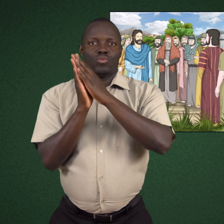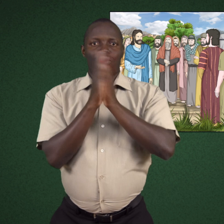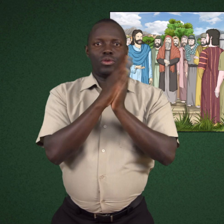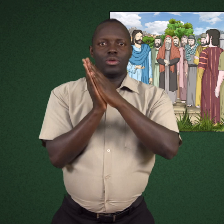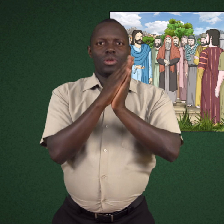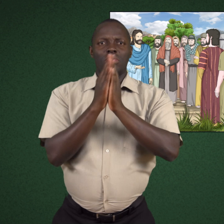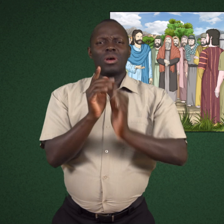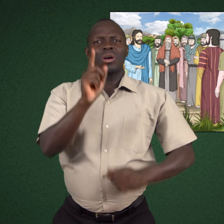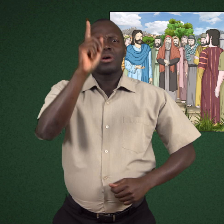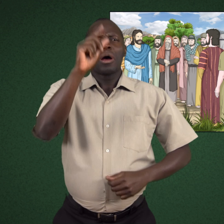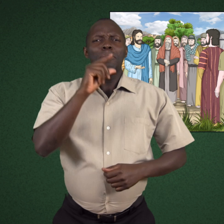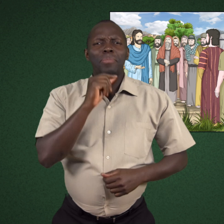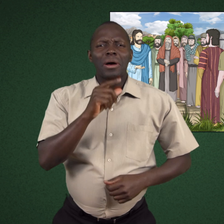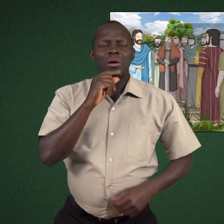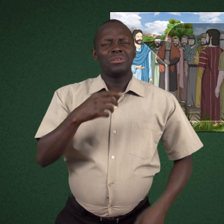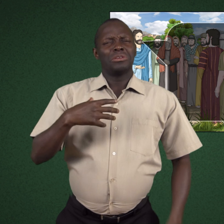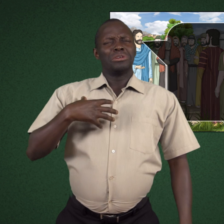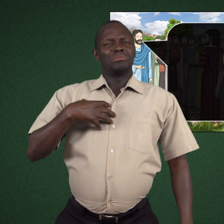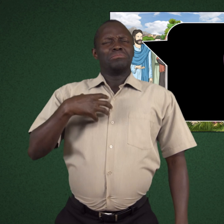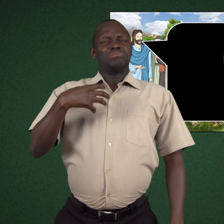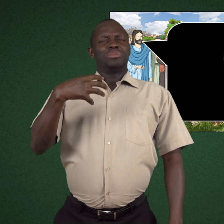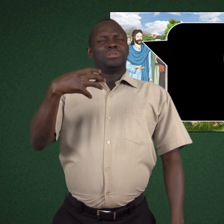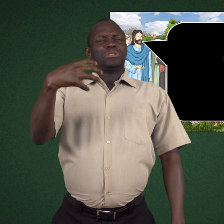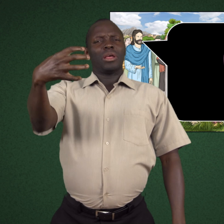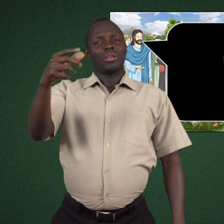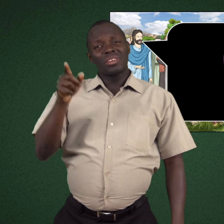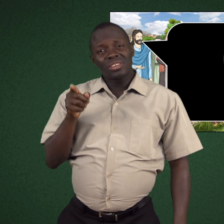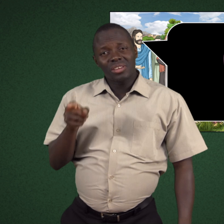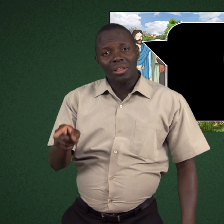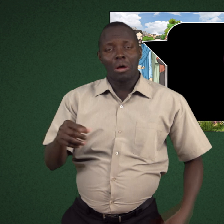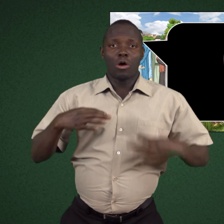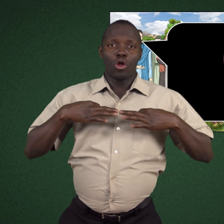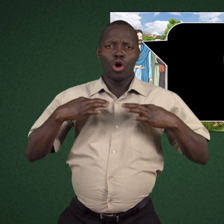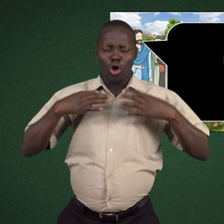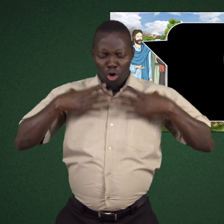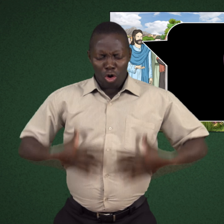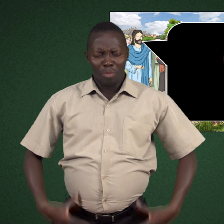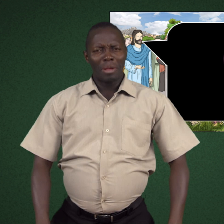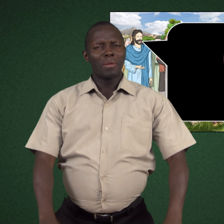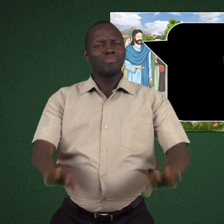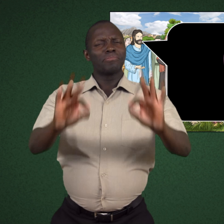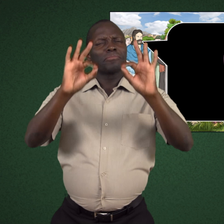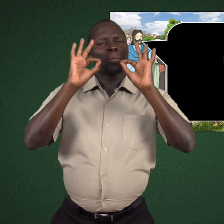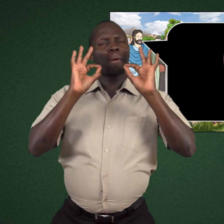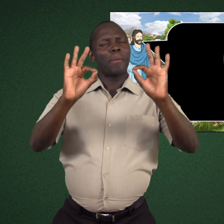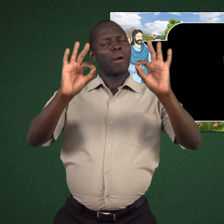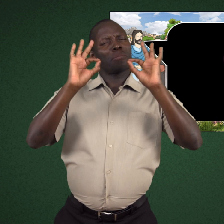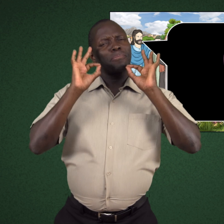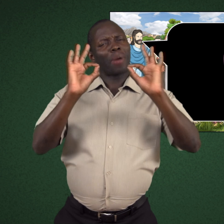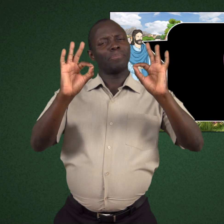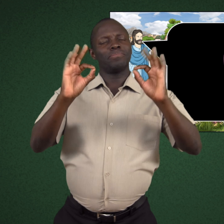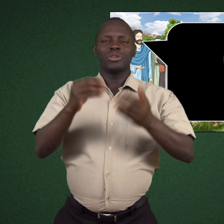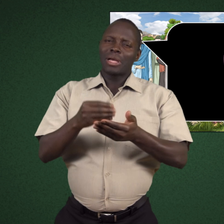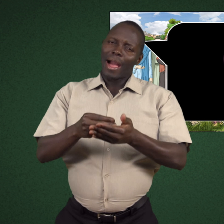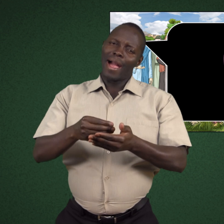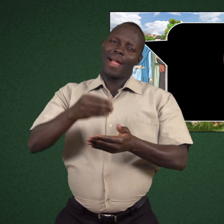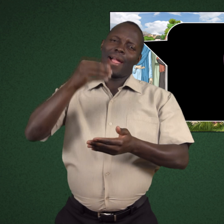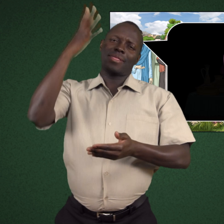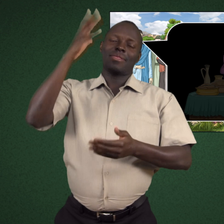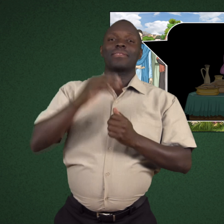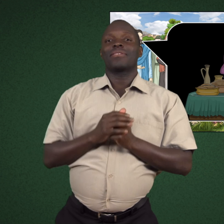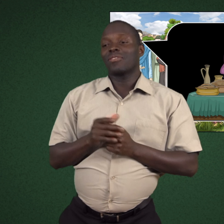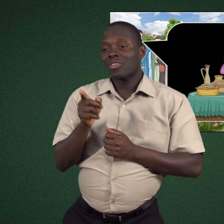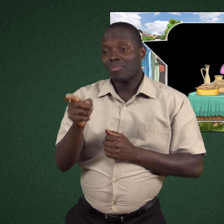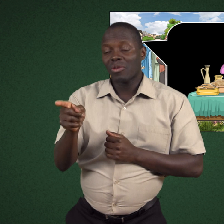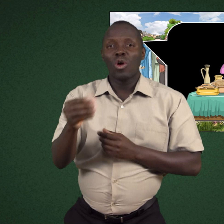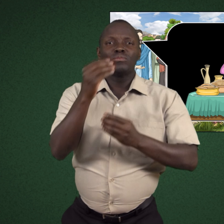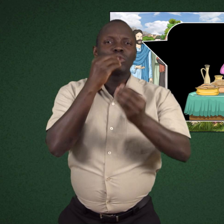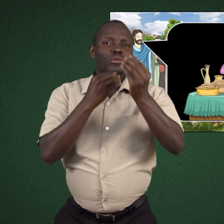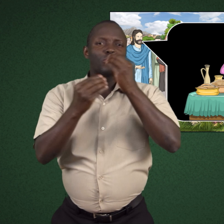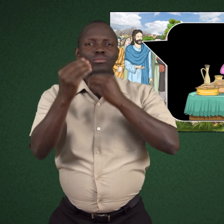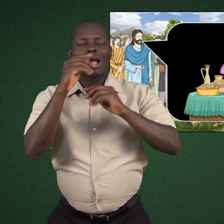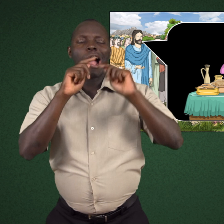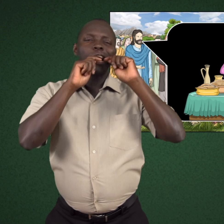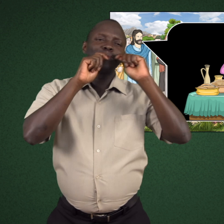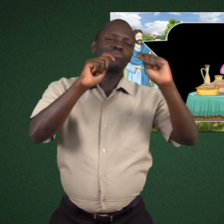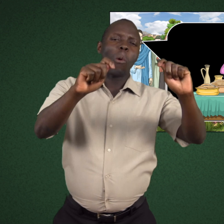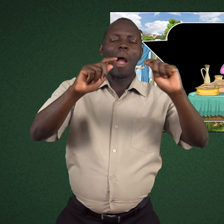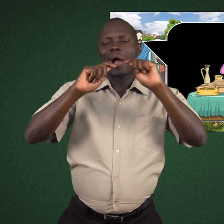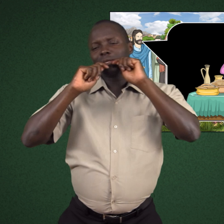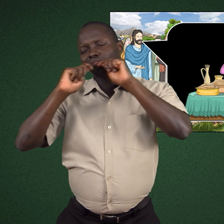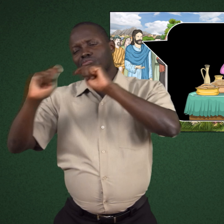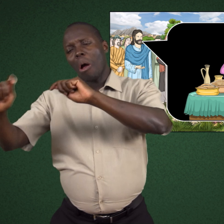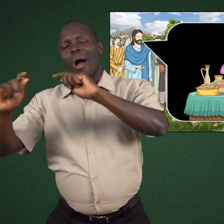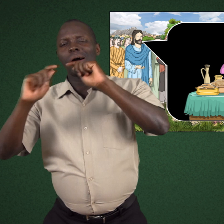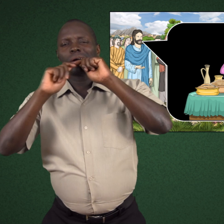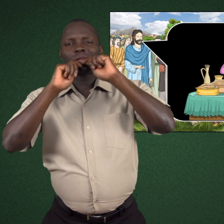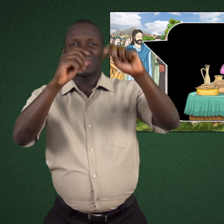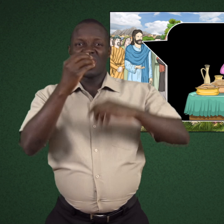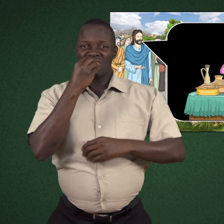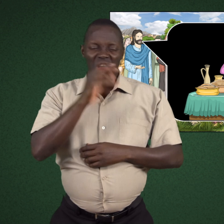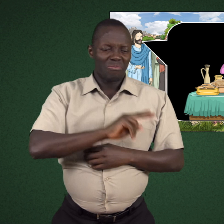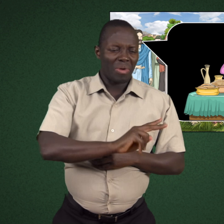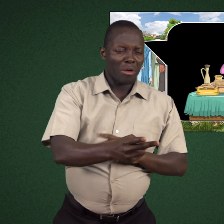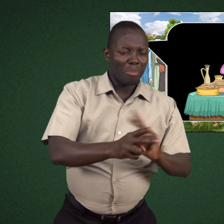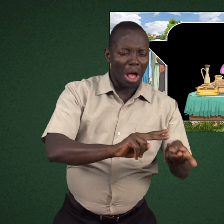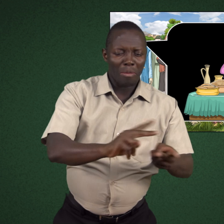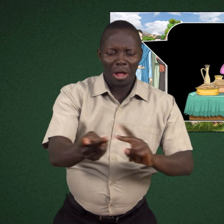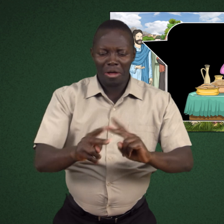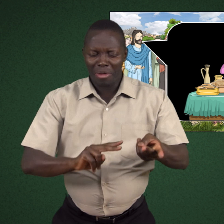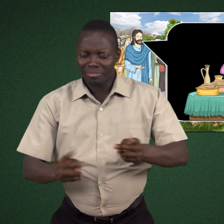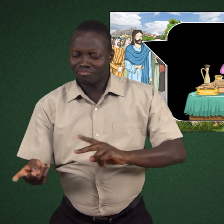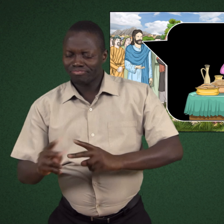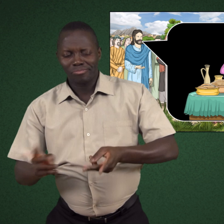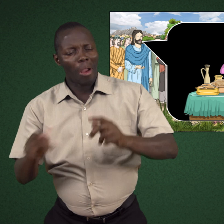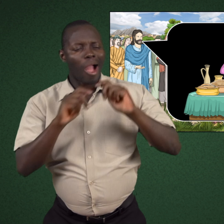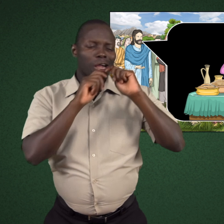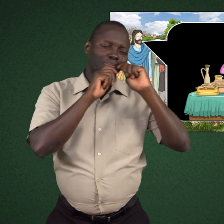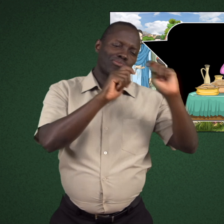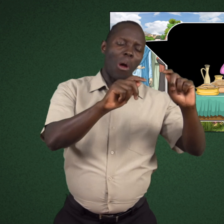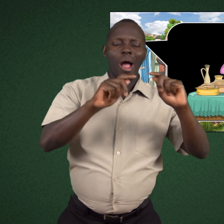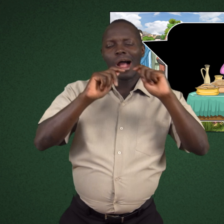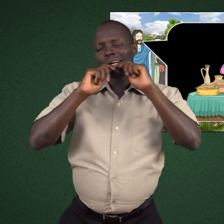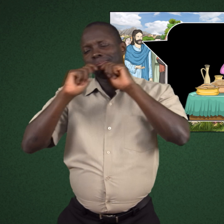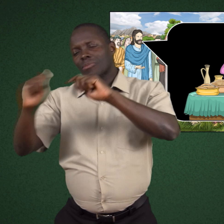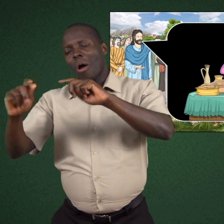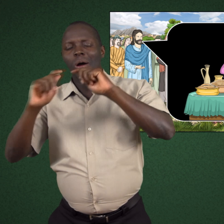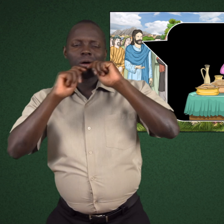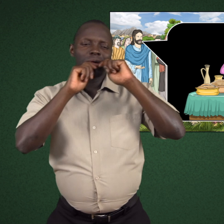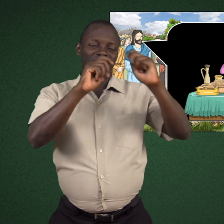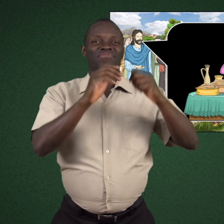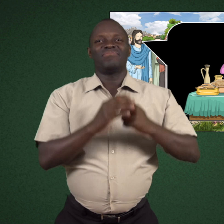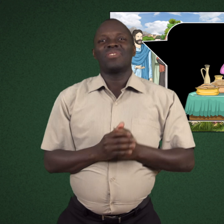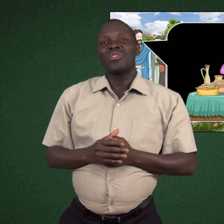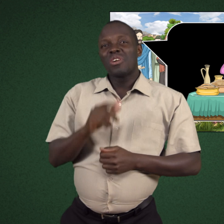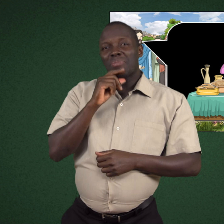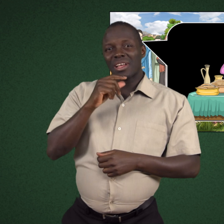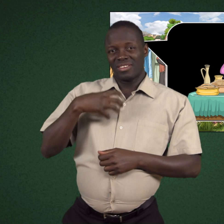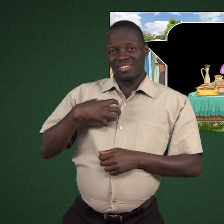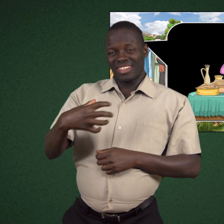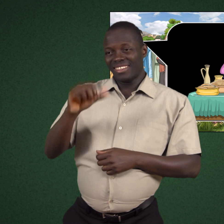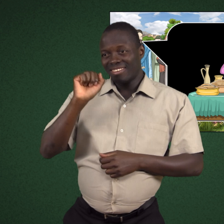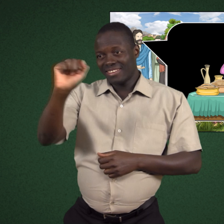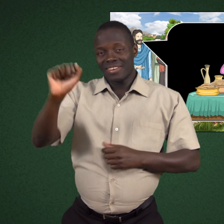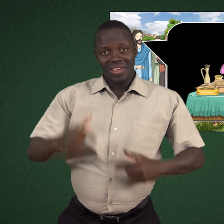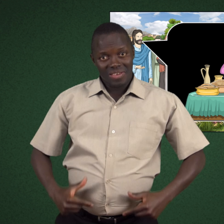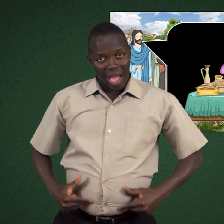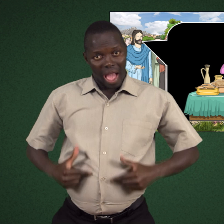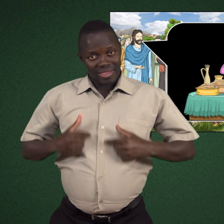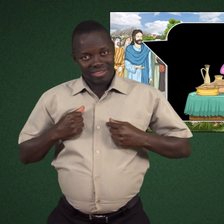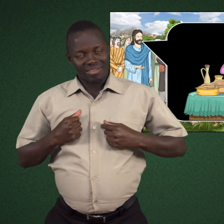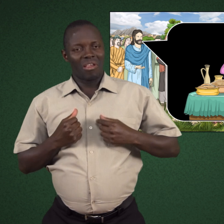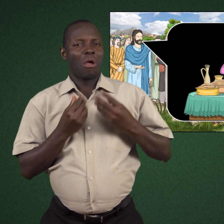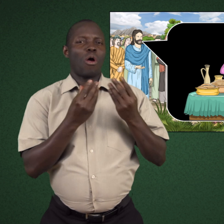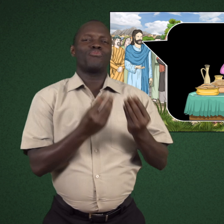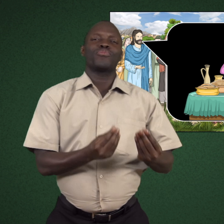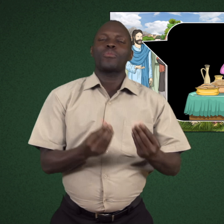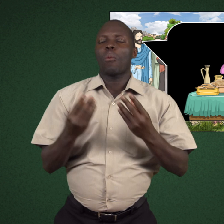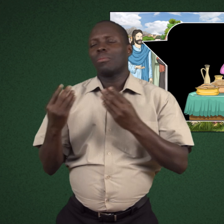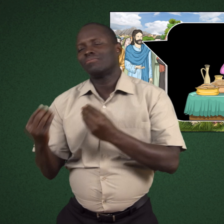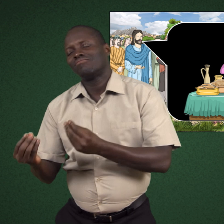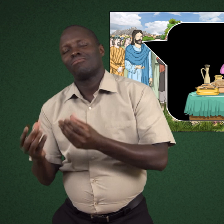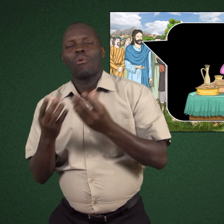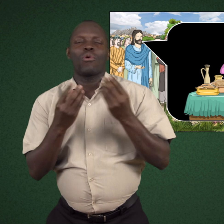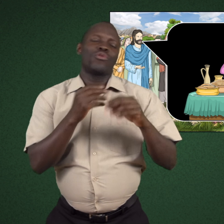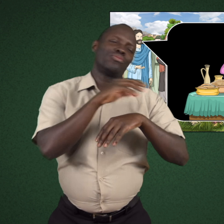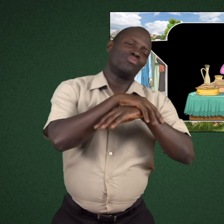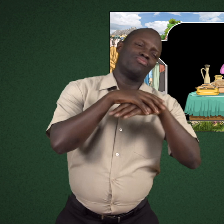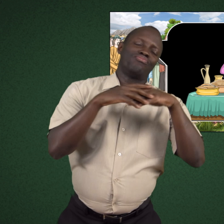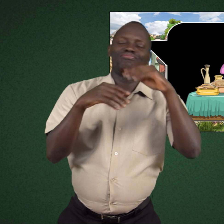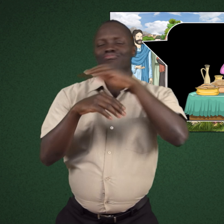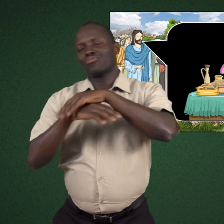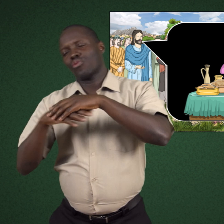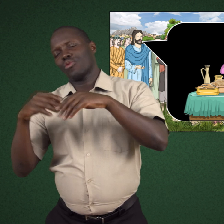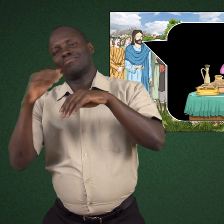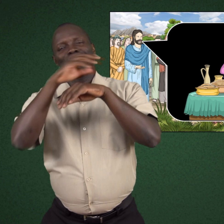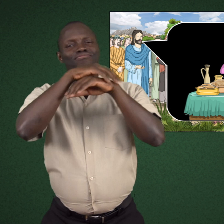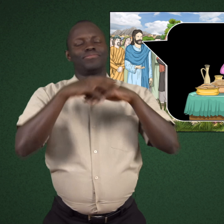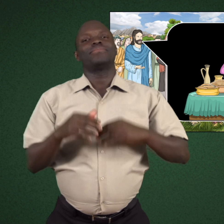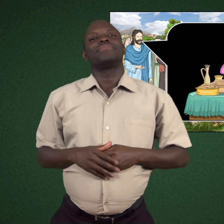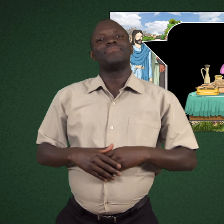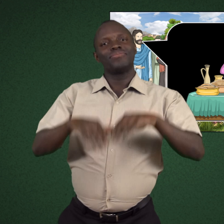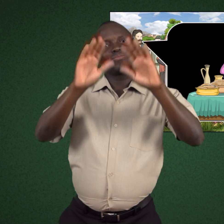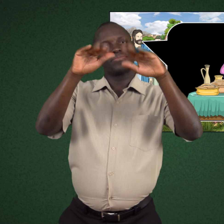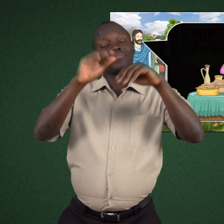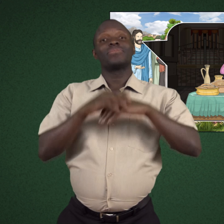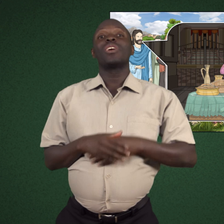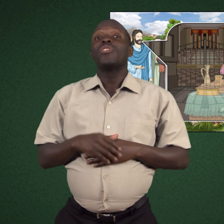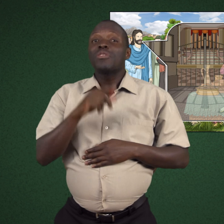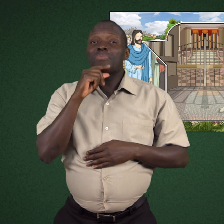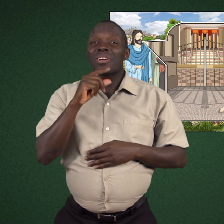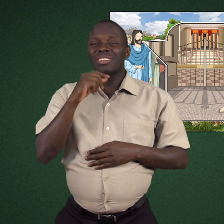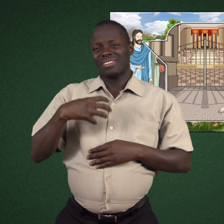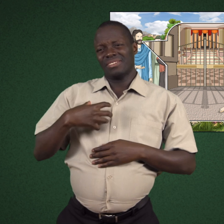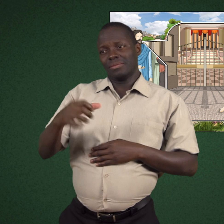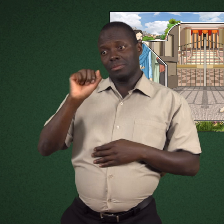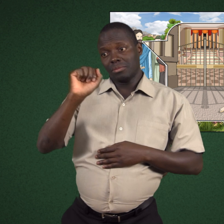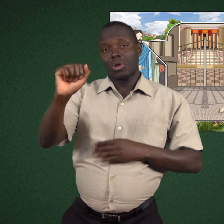Now there was a rich man dressed in purple and fine linen, who lived each day in joyous splendor.